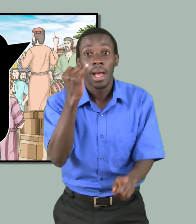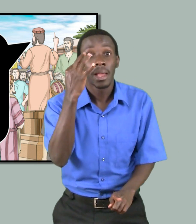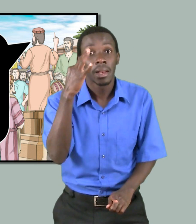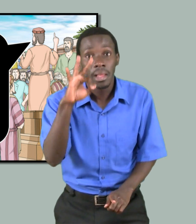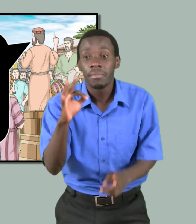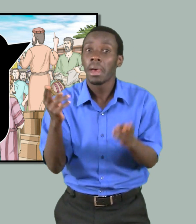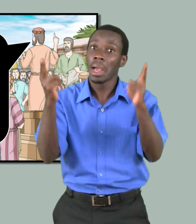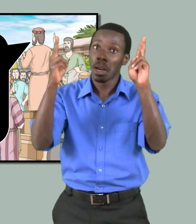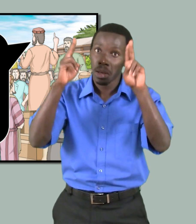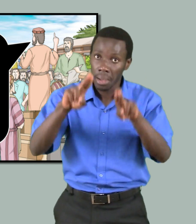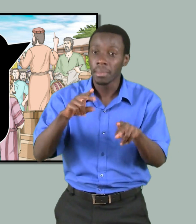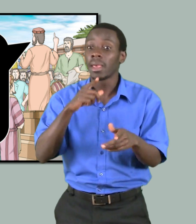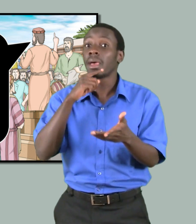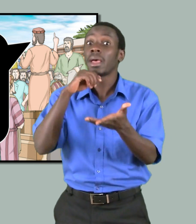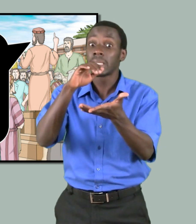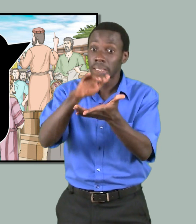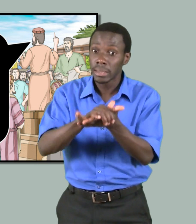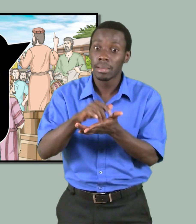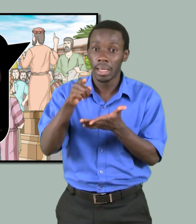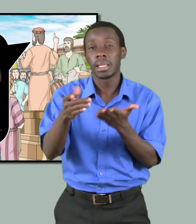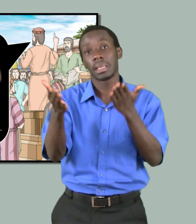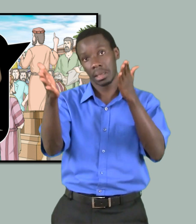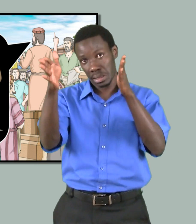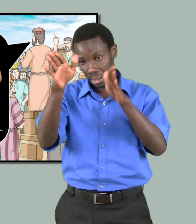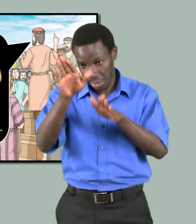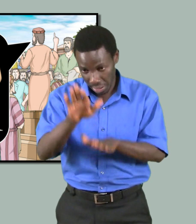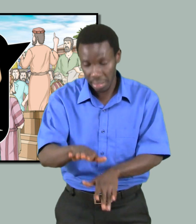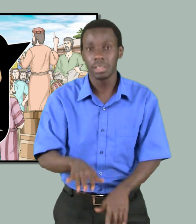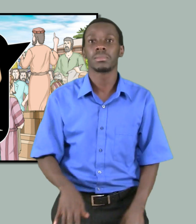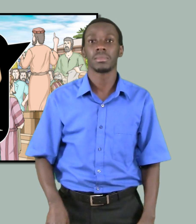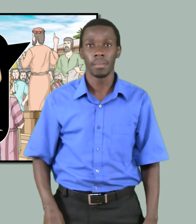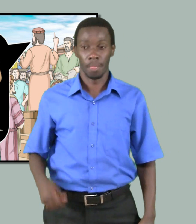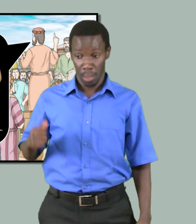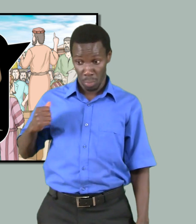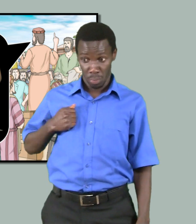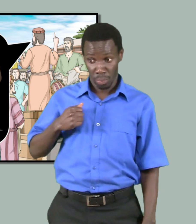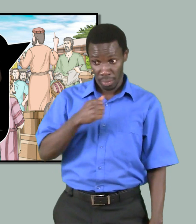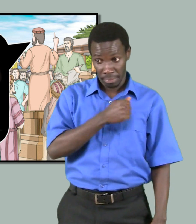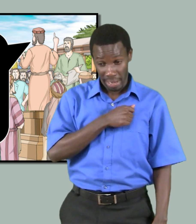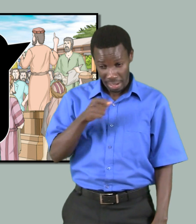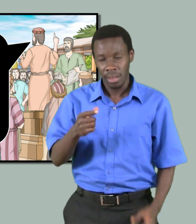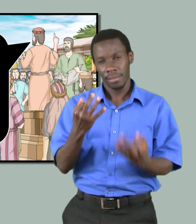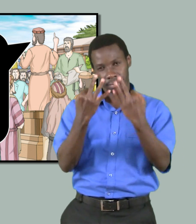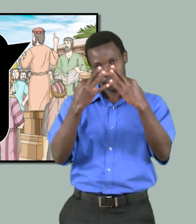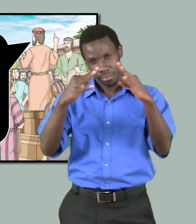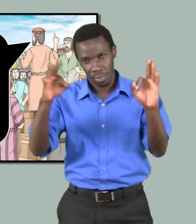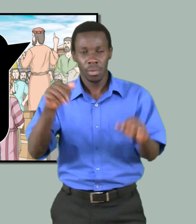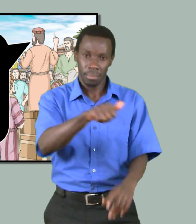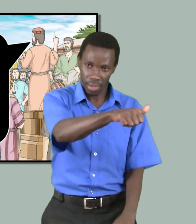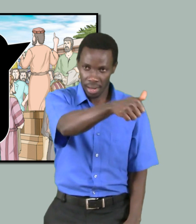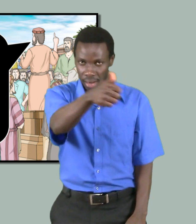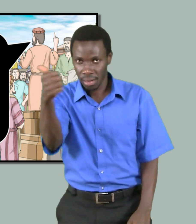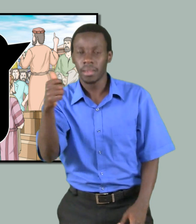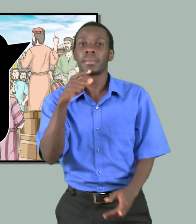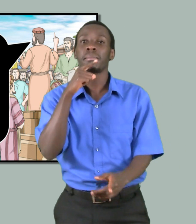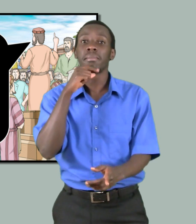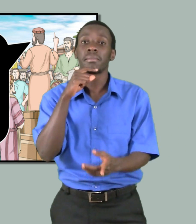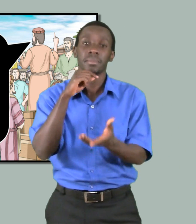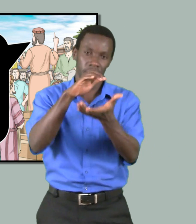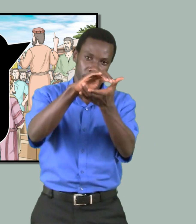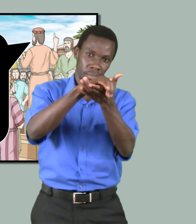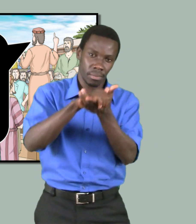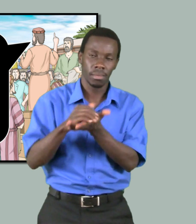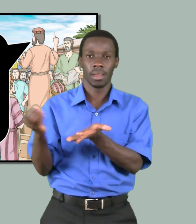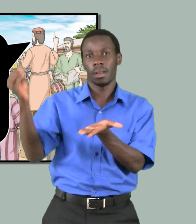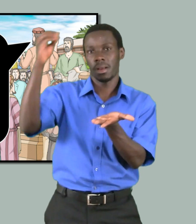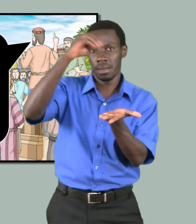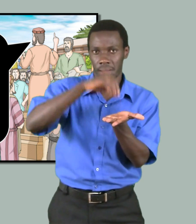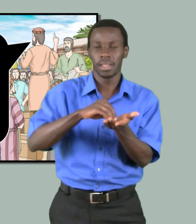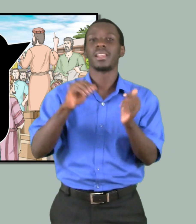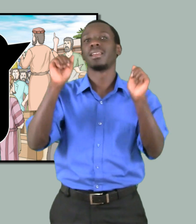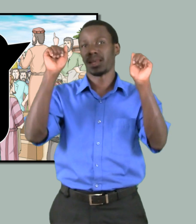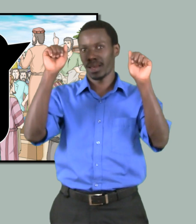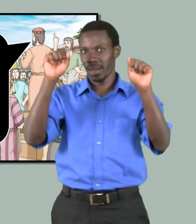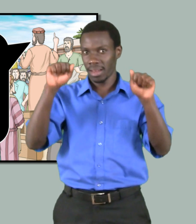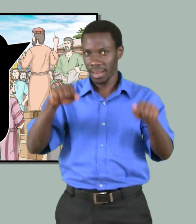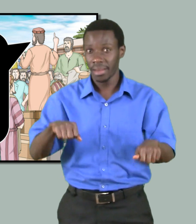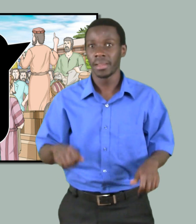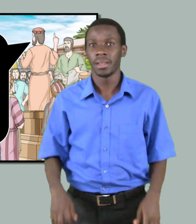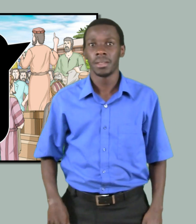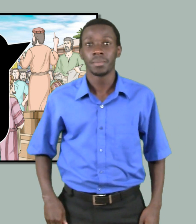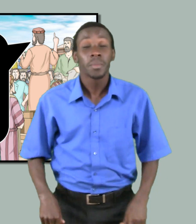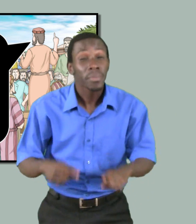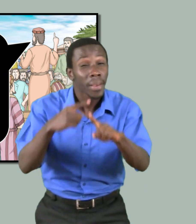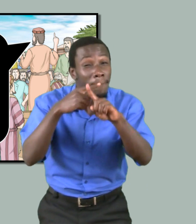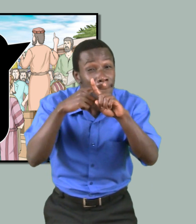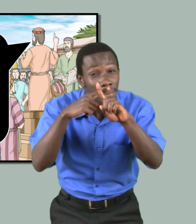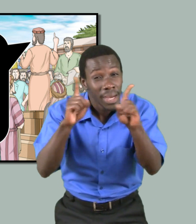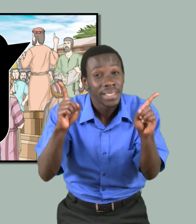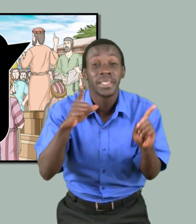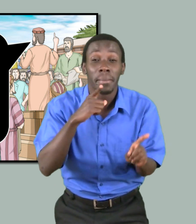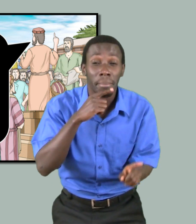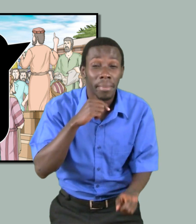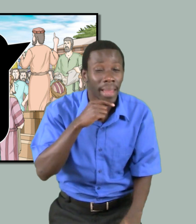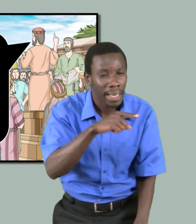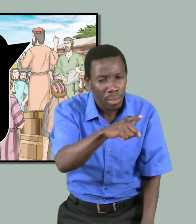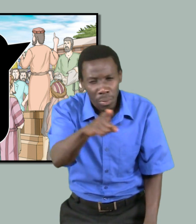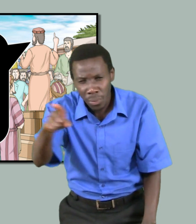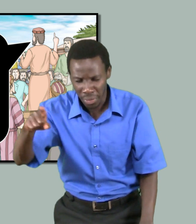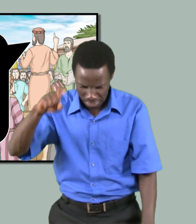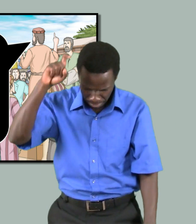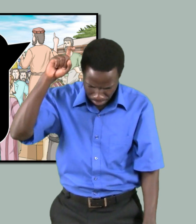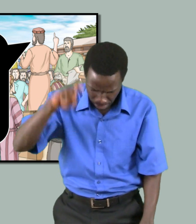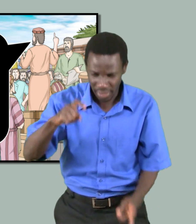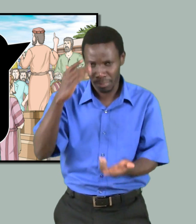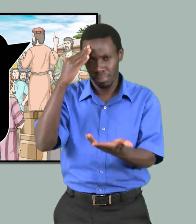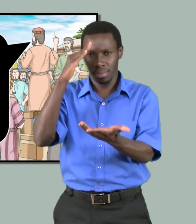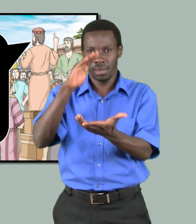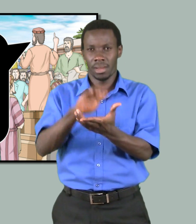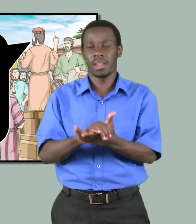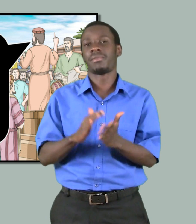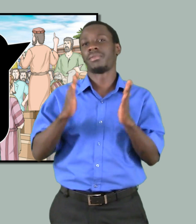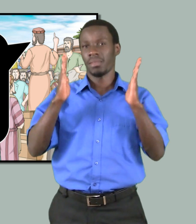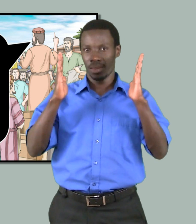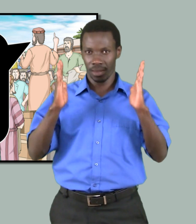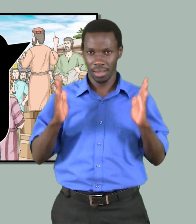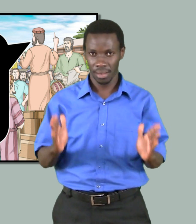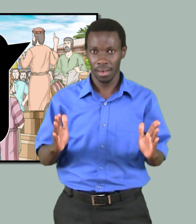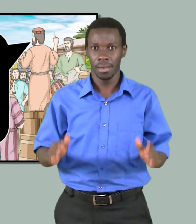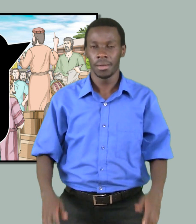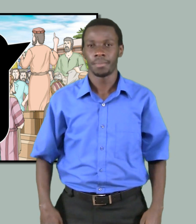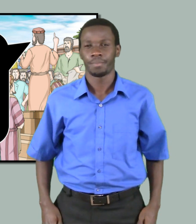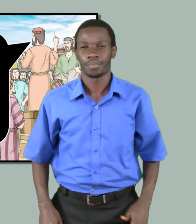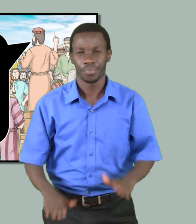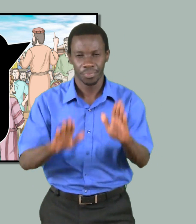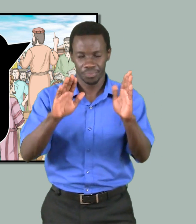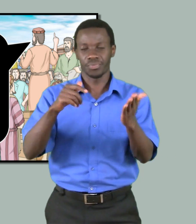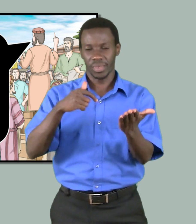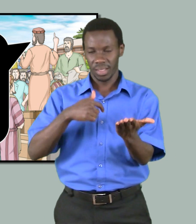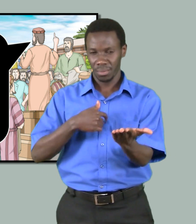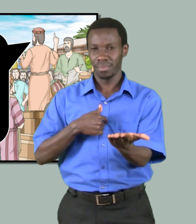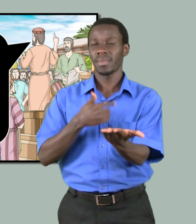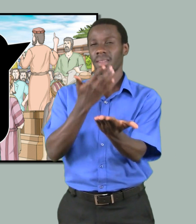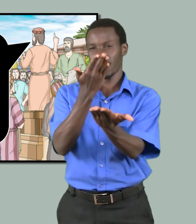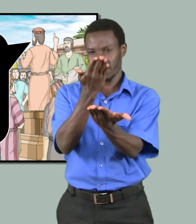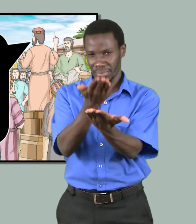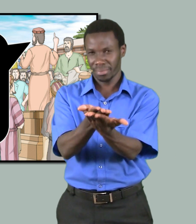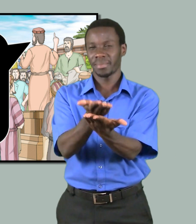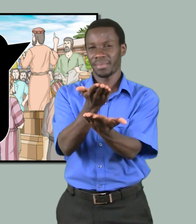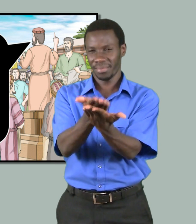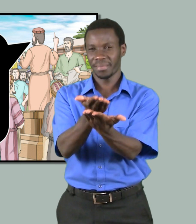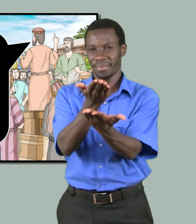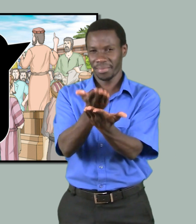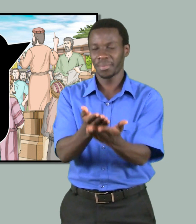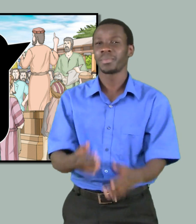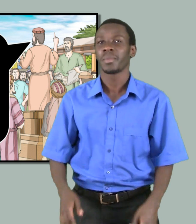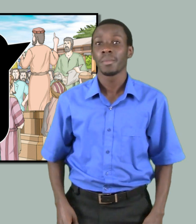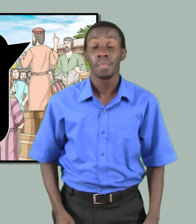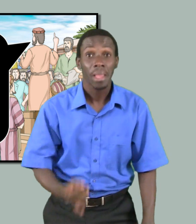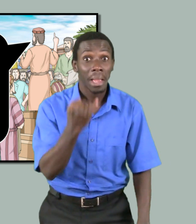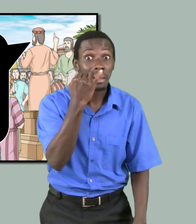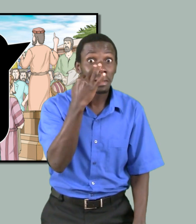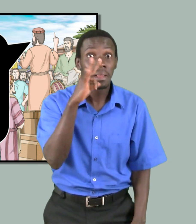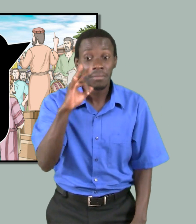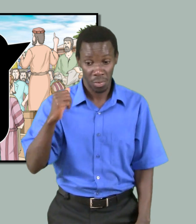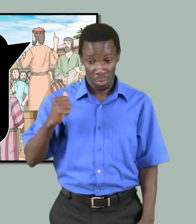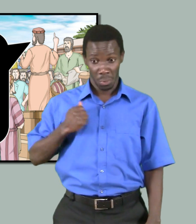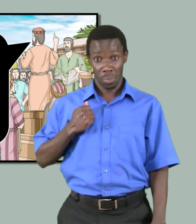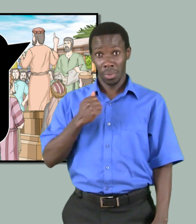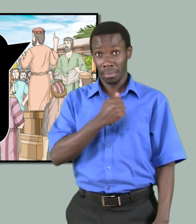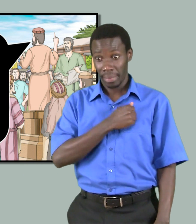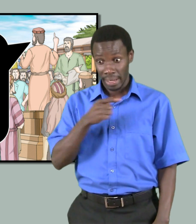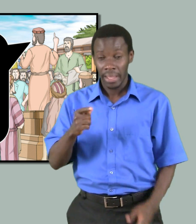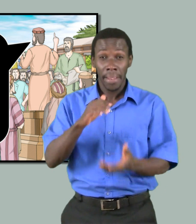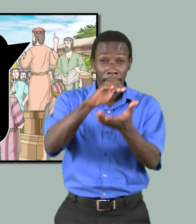But if her husband dies, she is free to marry anyone she wishes, as long as he belongs to the Lord.